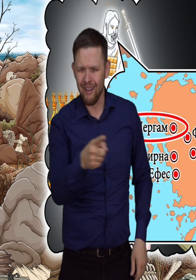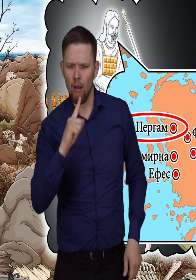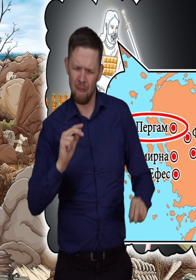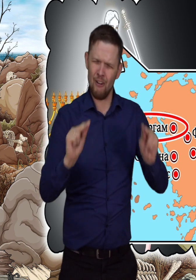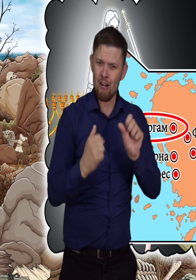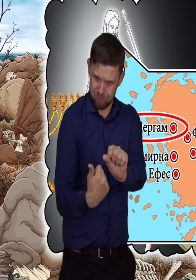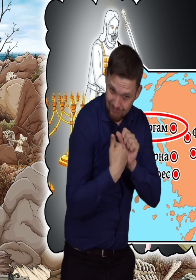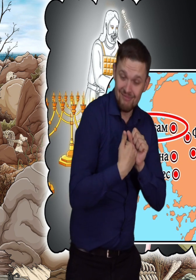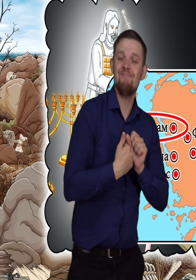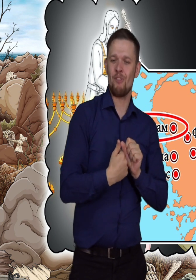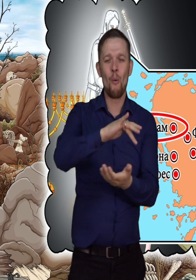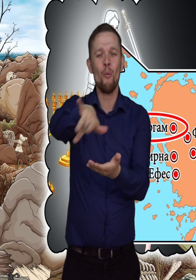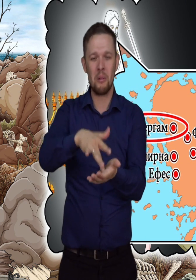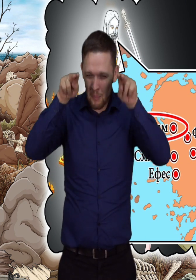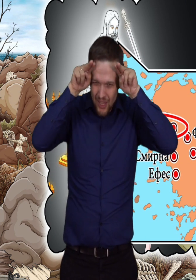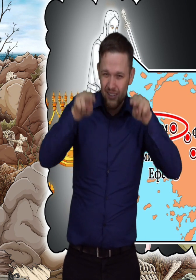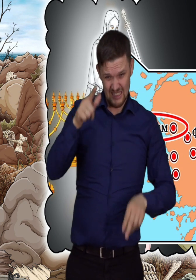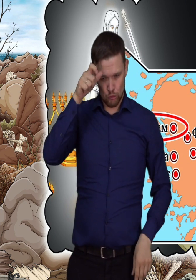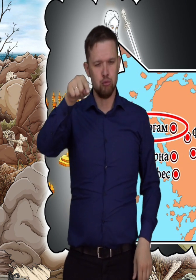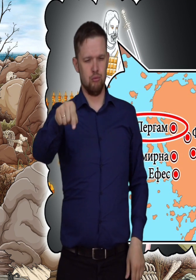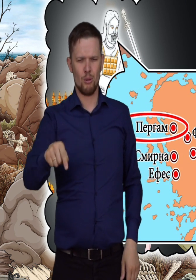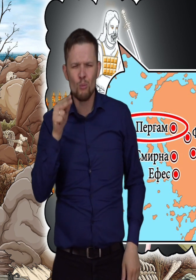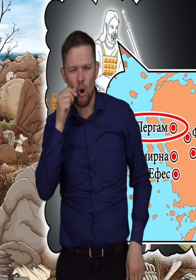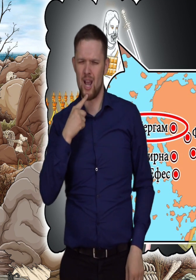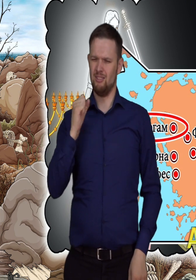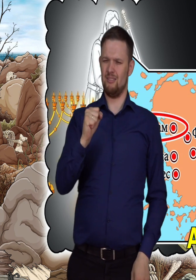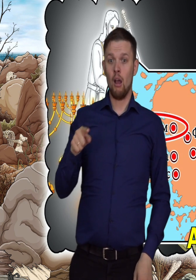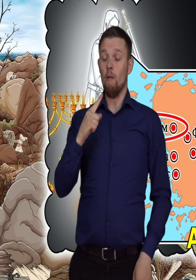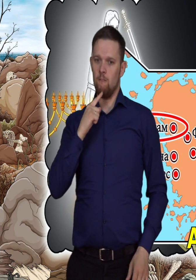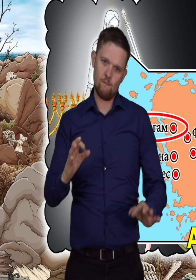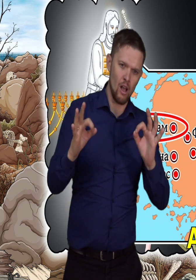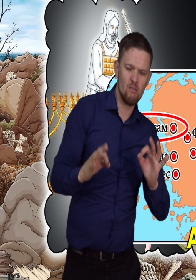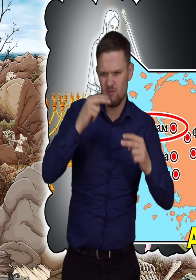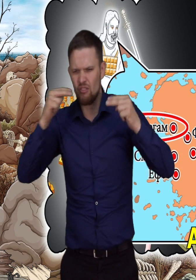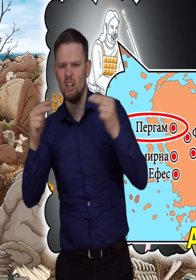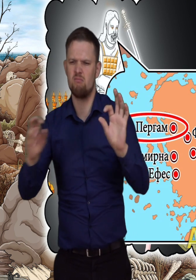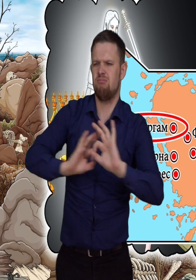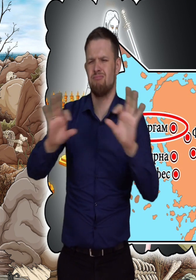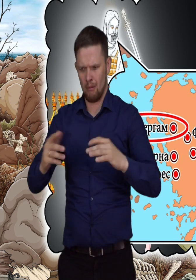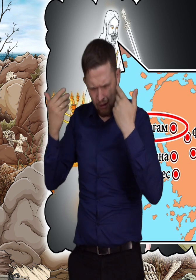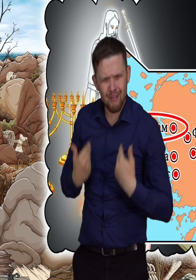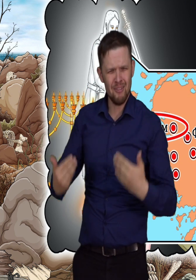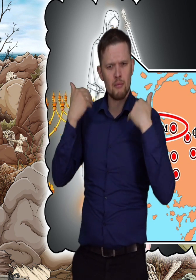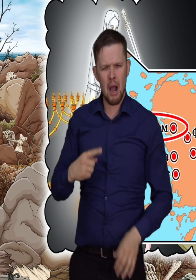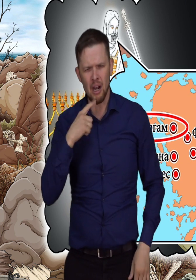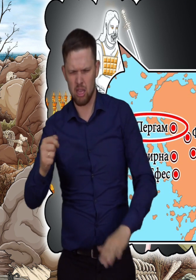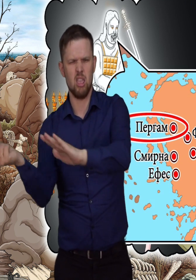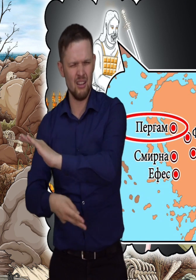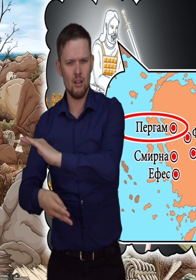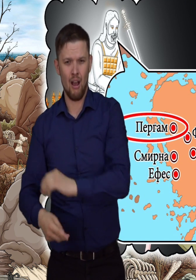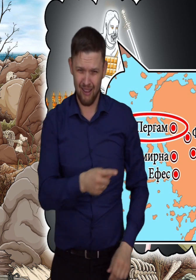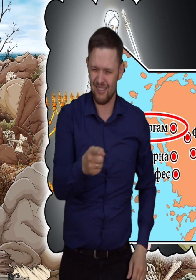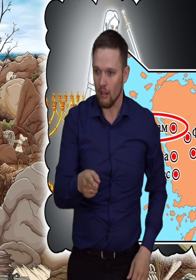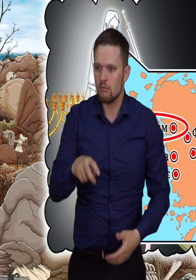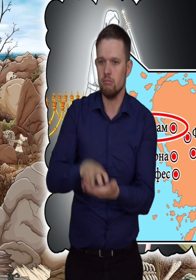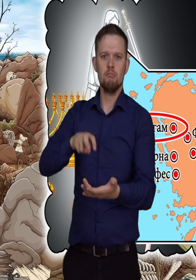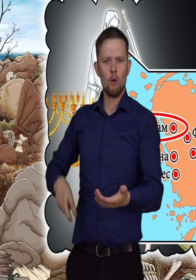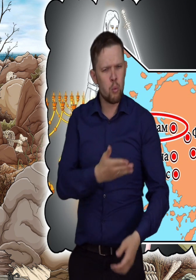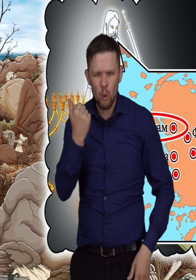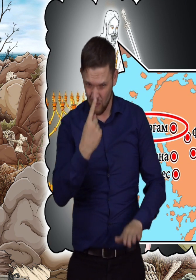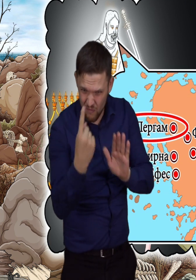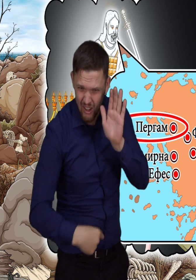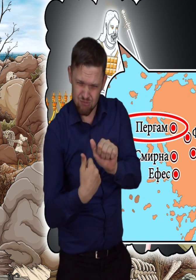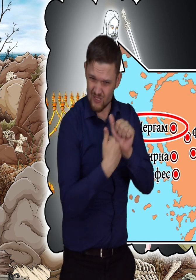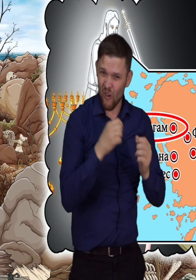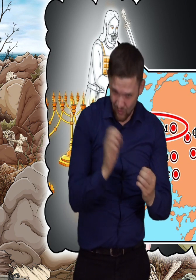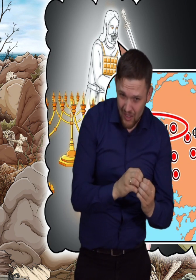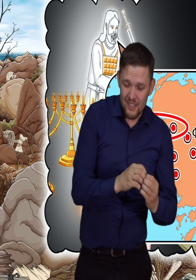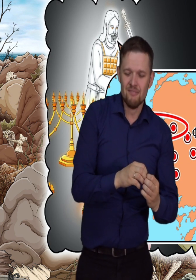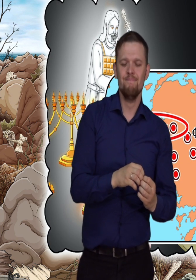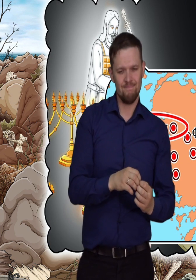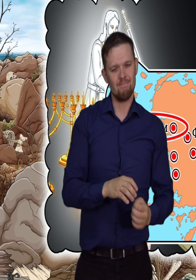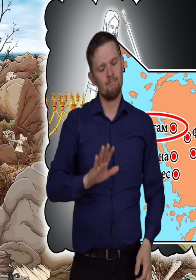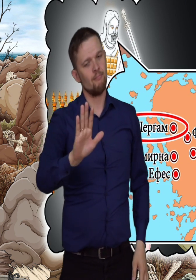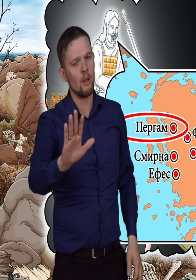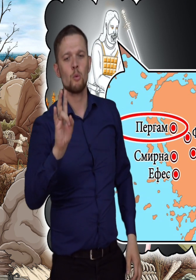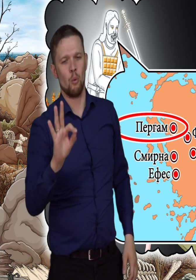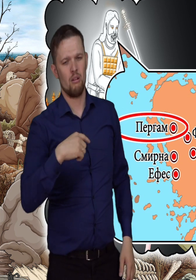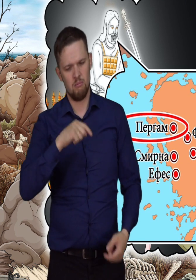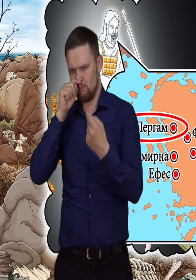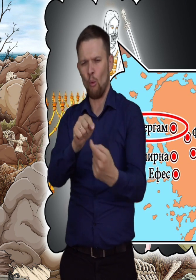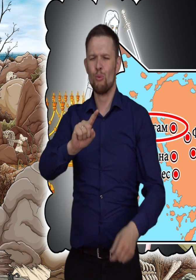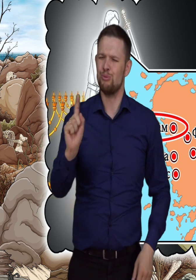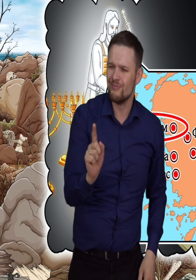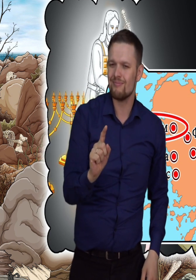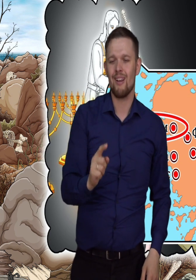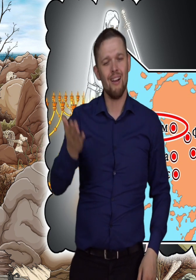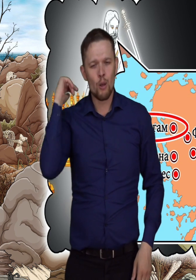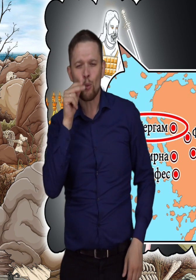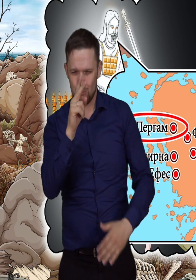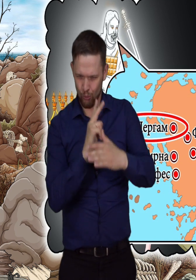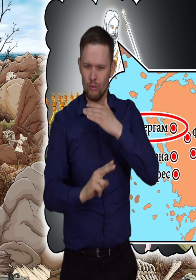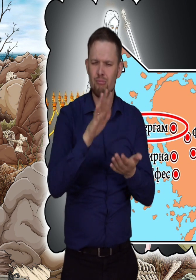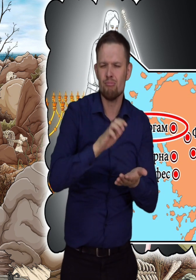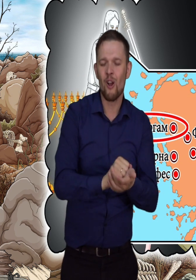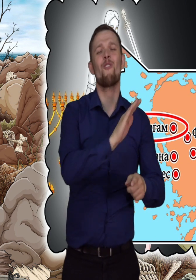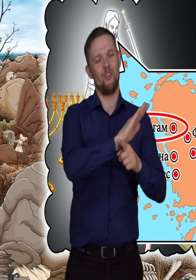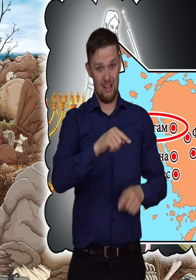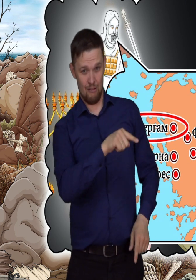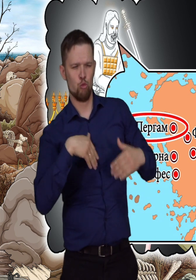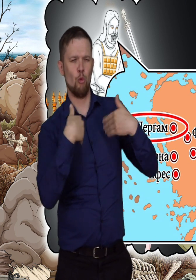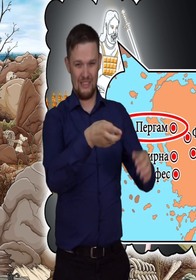Yet you have held fast to My name and have not denied your faith in Me, even in the day when My faithful witness Antipas was killed among you, where Satan dwells.